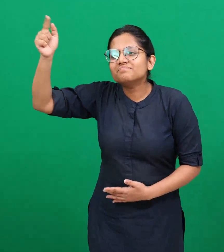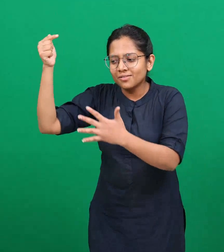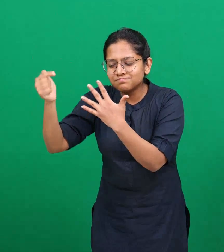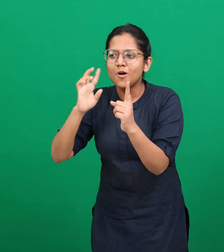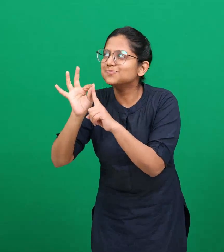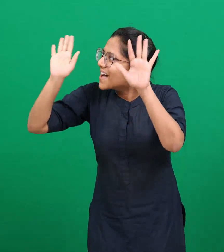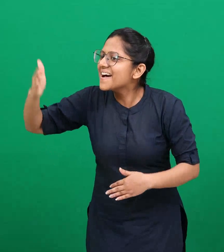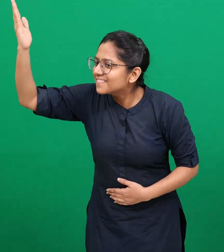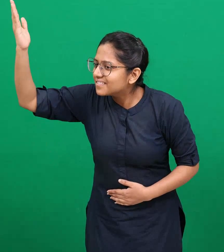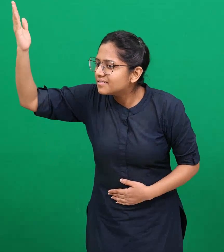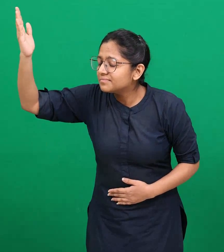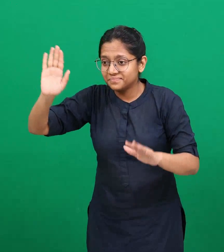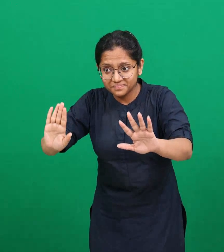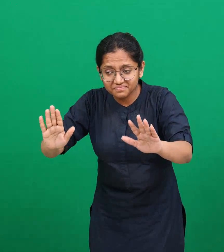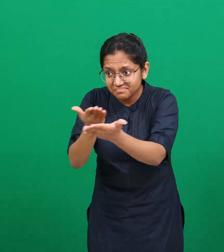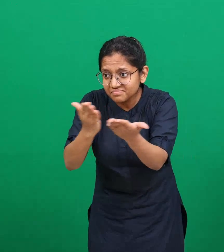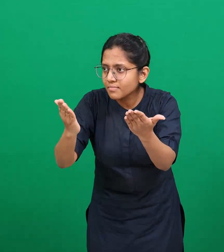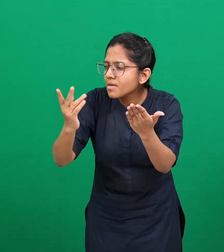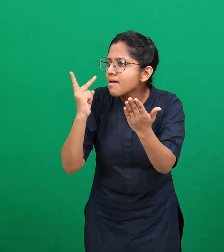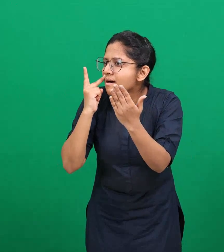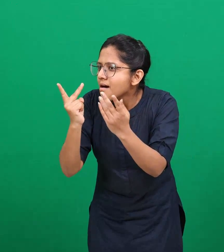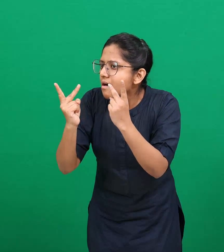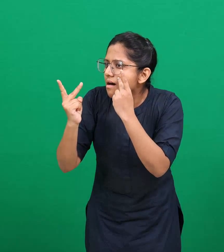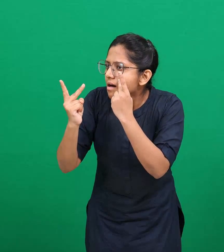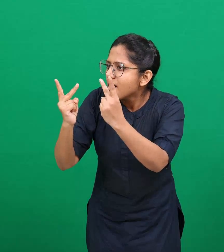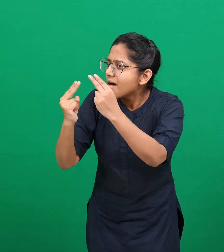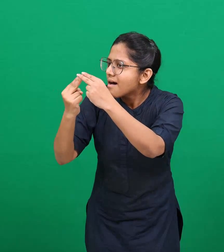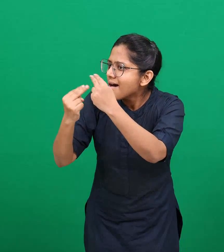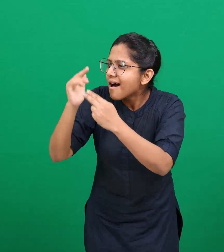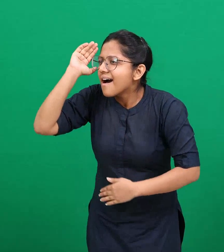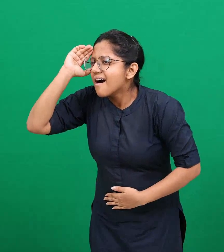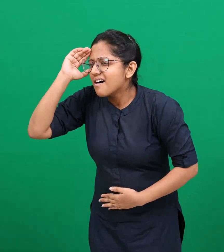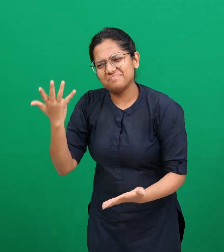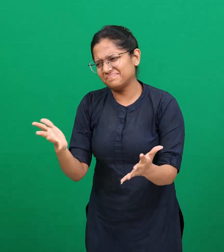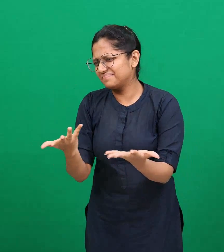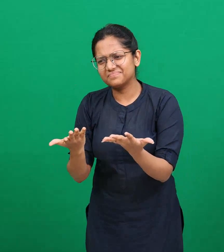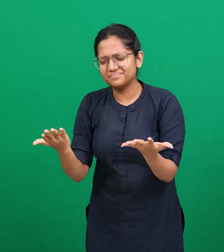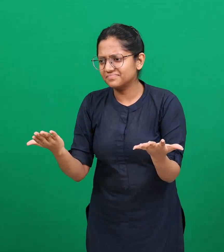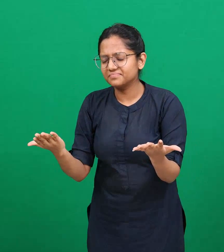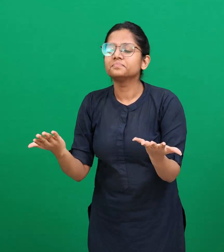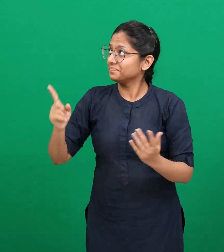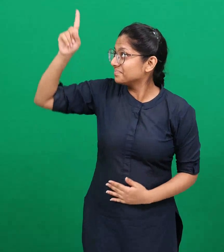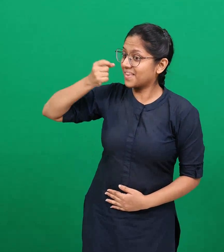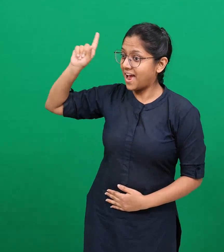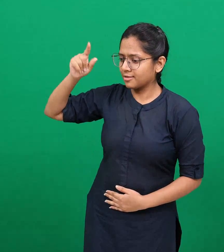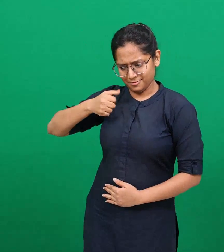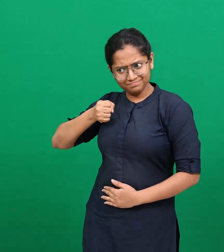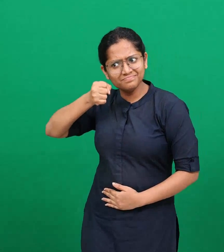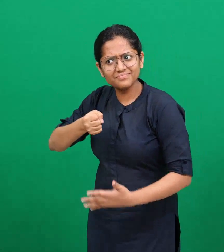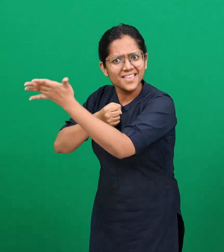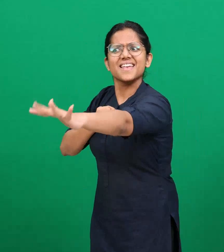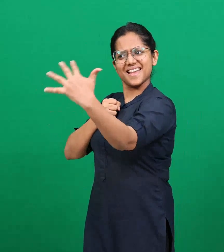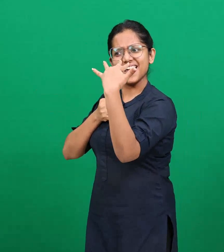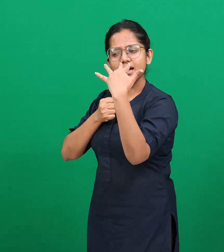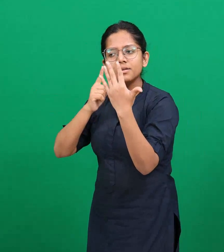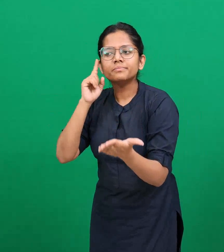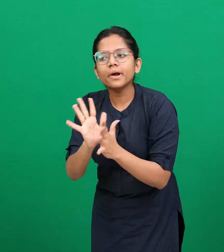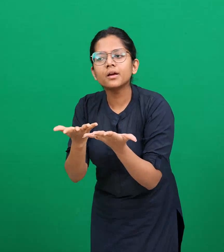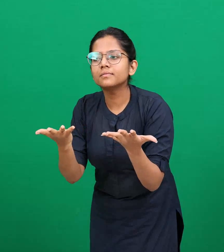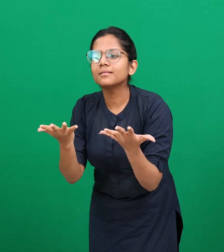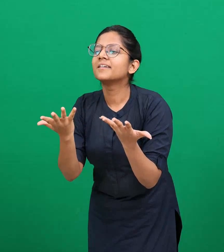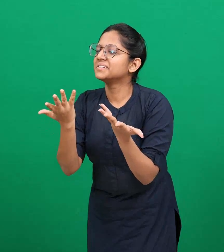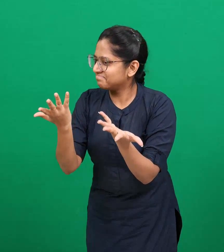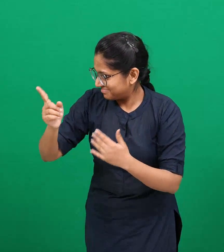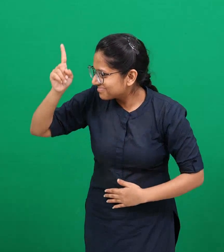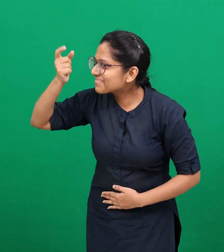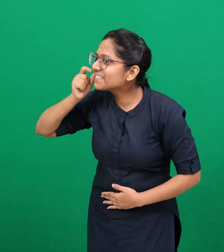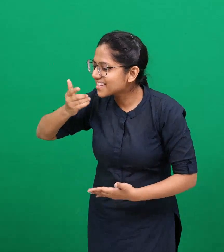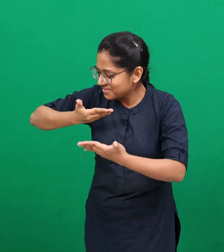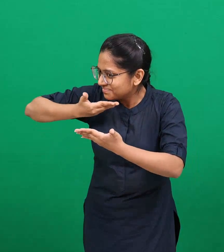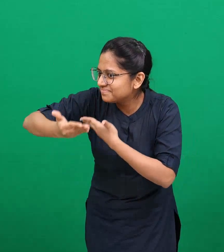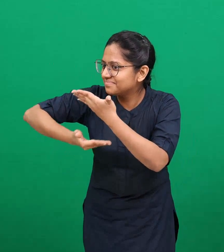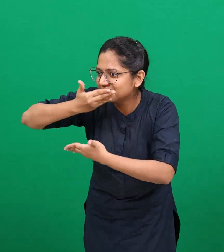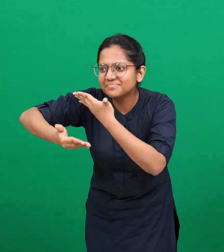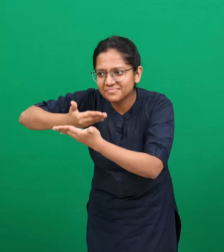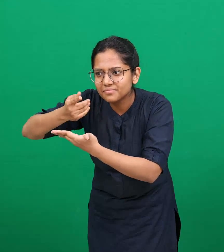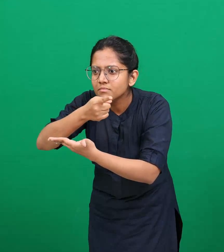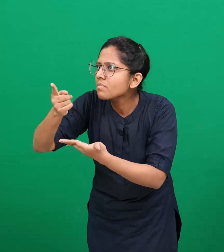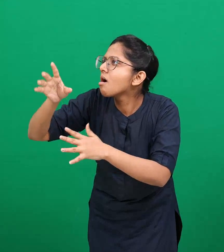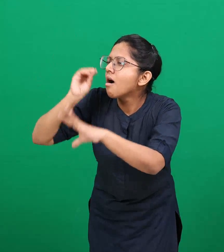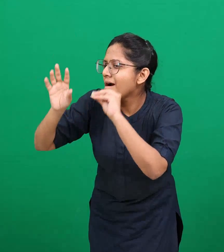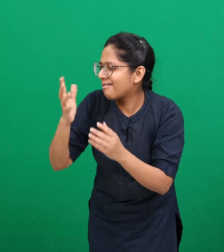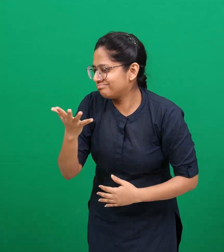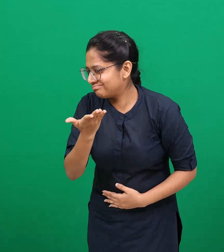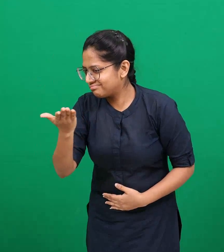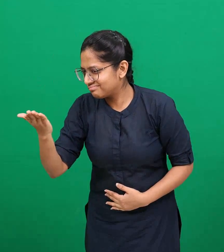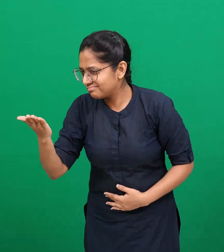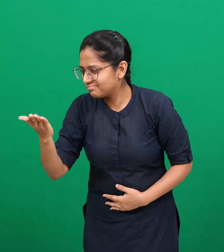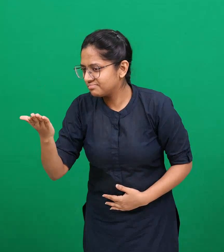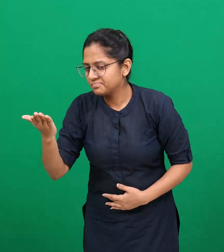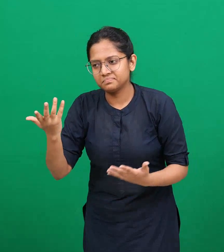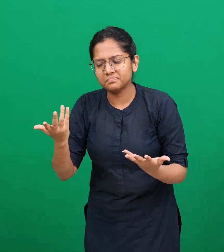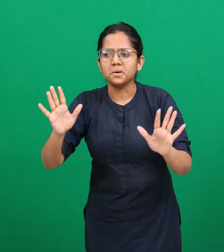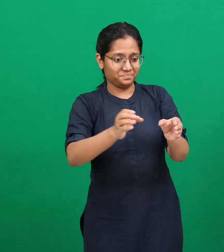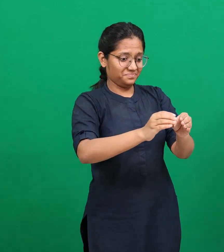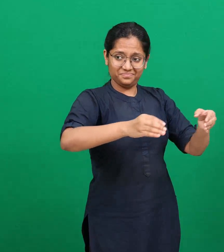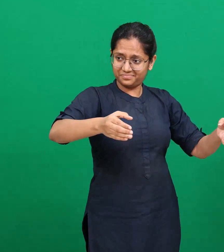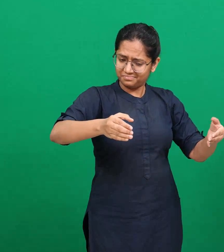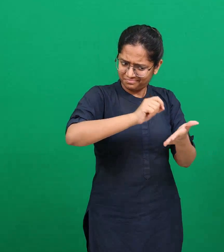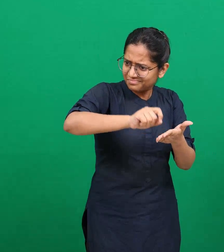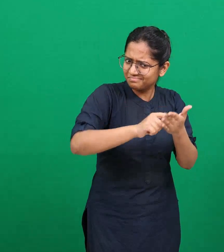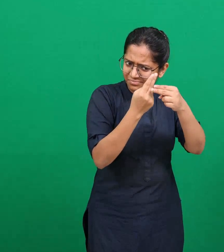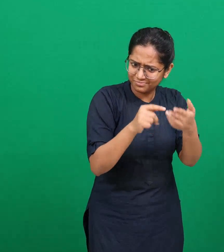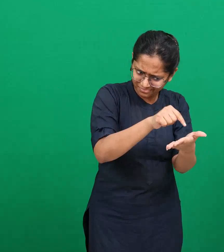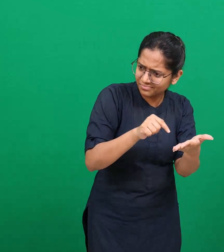You have never heard His voice nor seen His form, nor does His word abide in you, because you do not believe the One He sent.